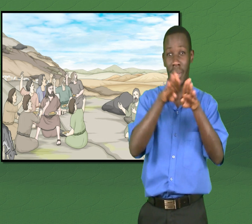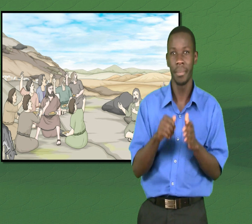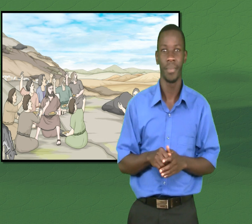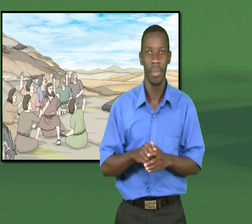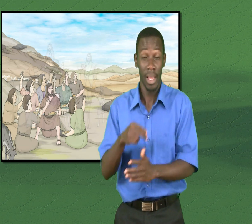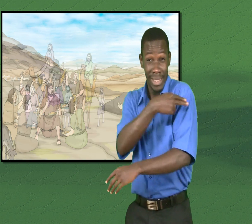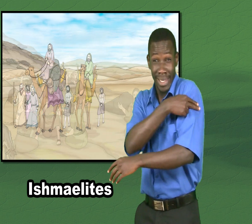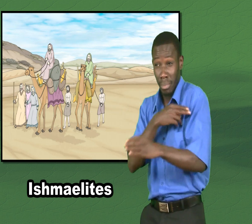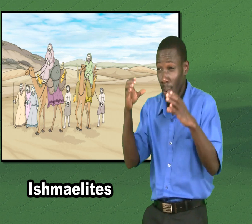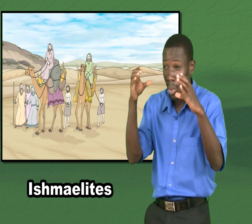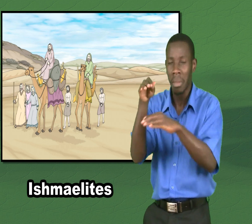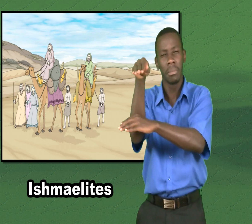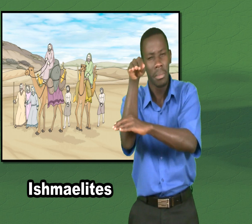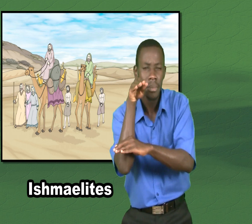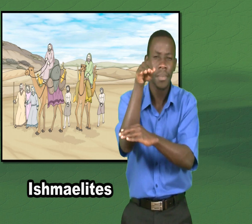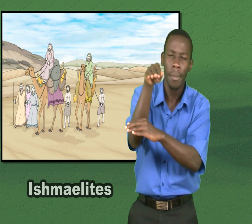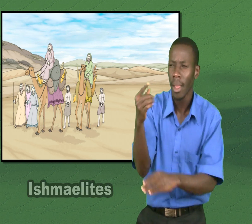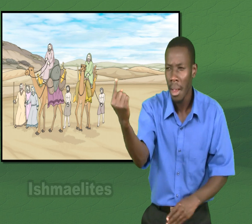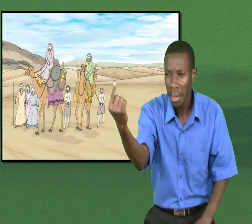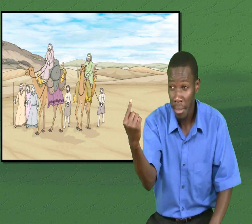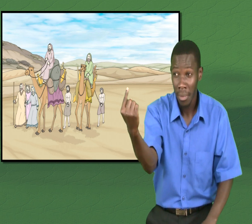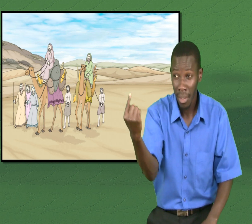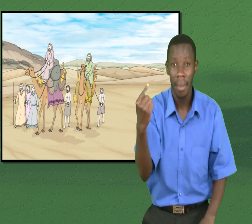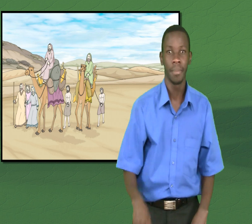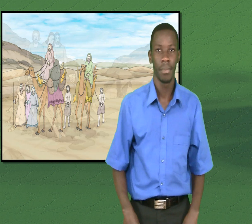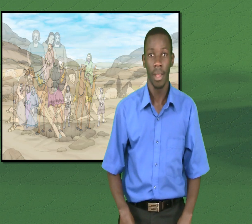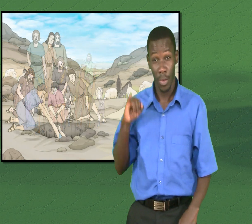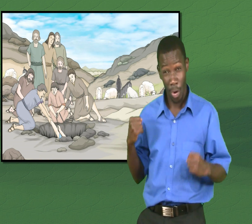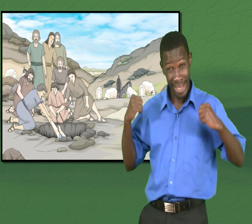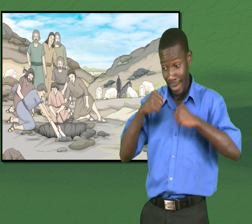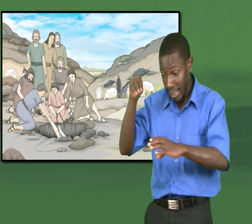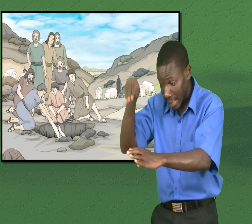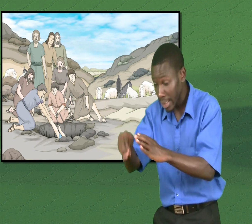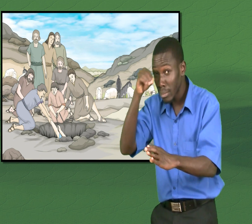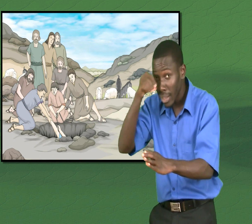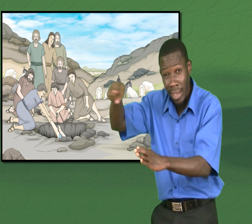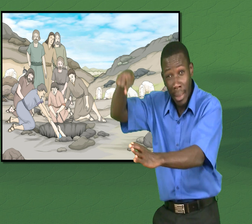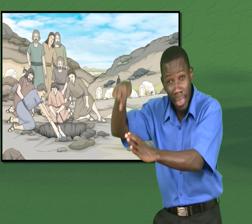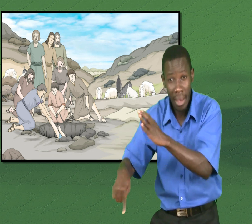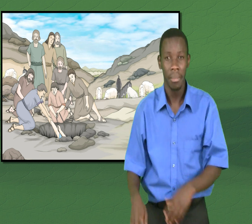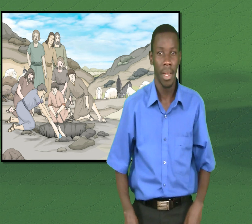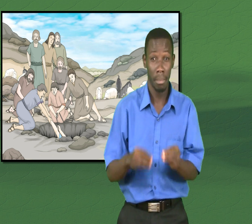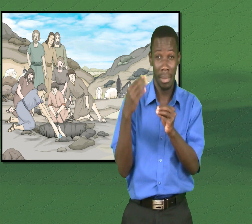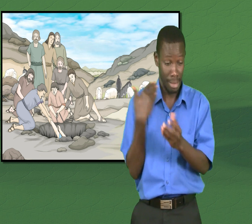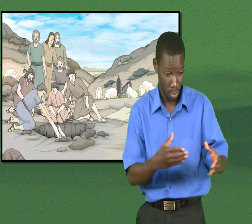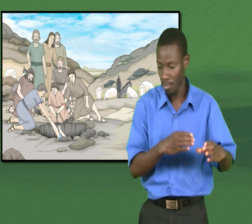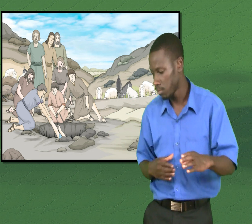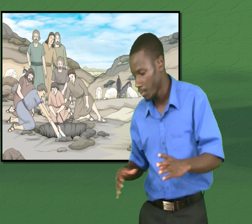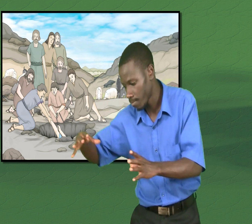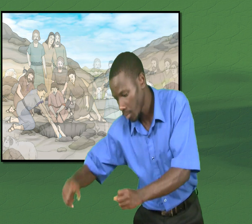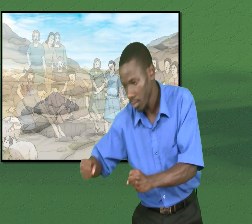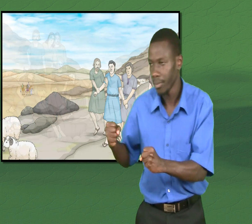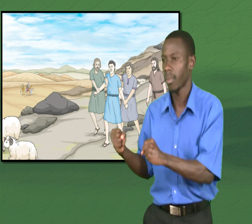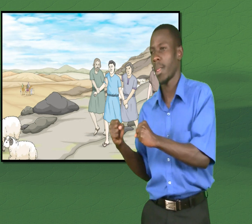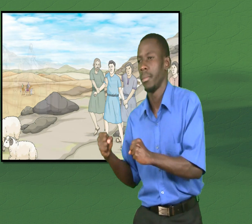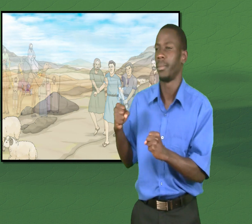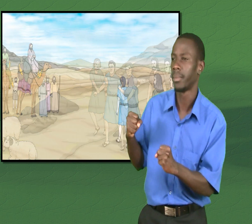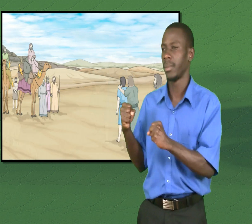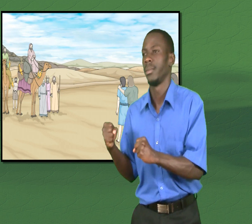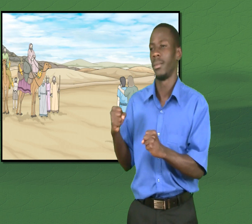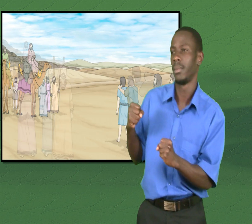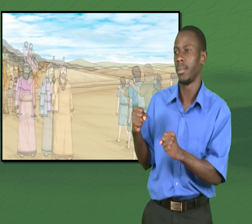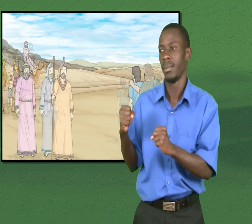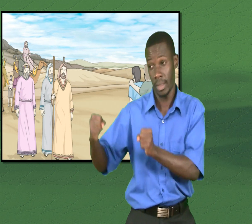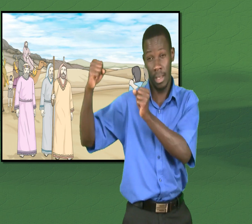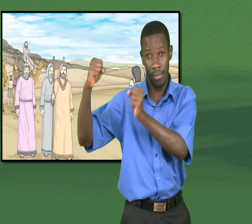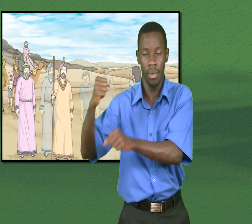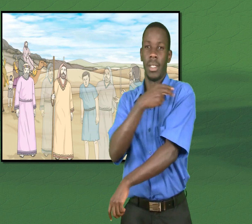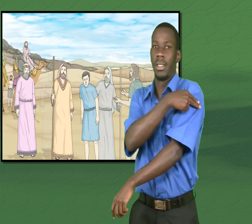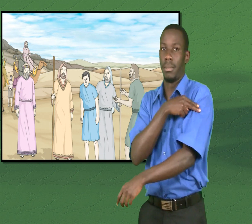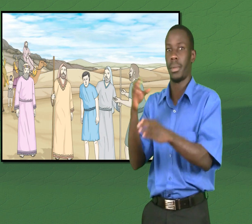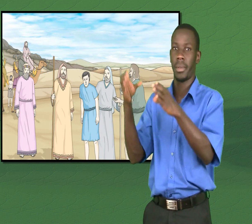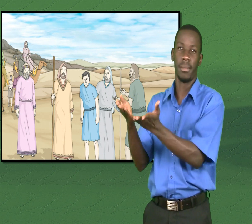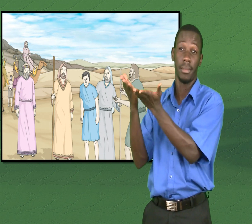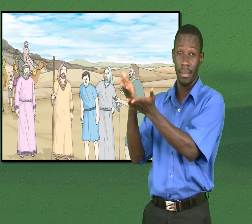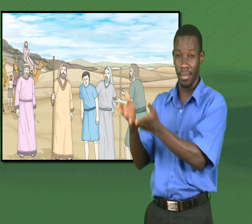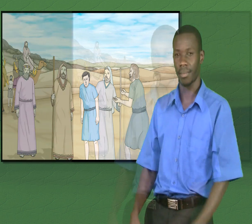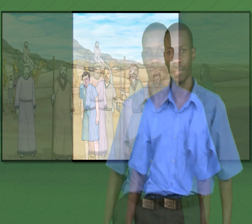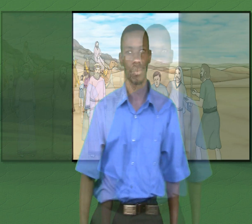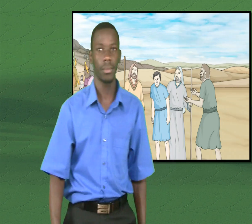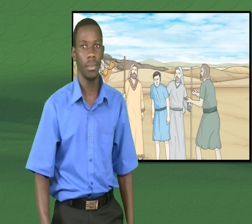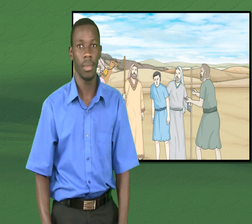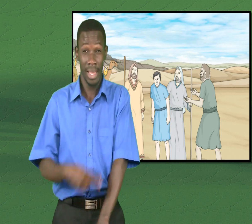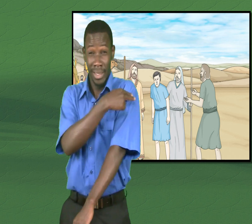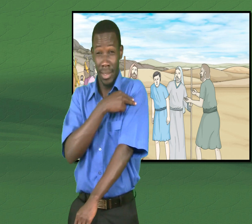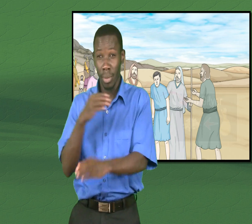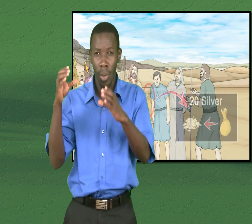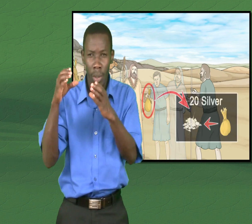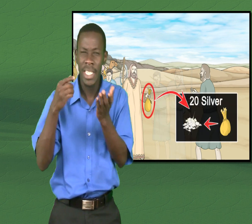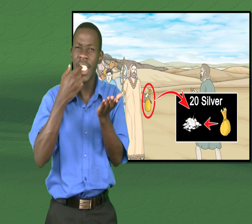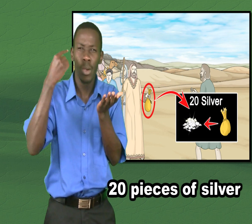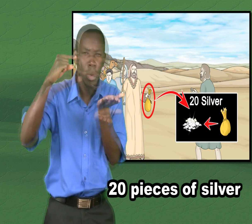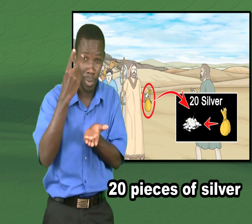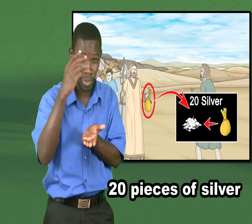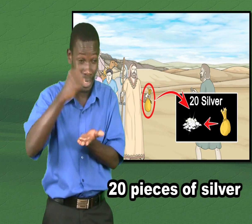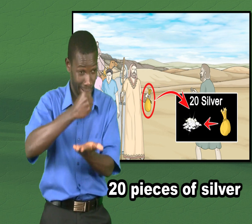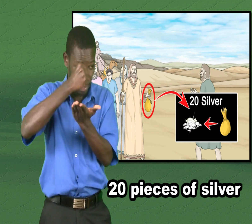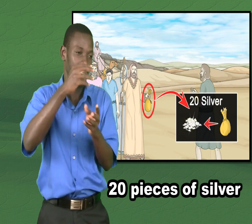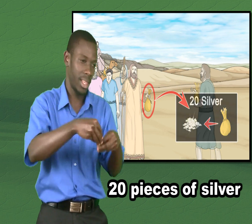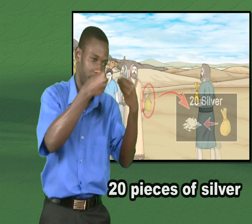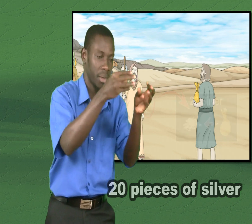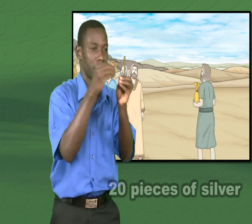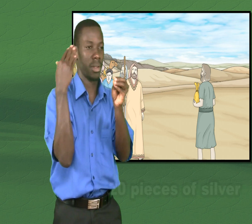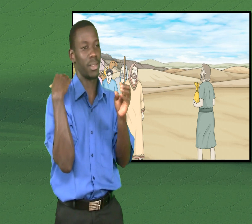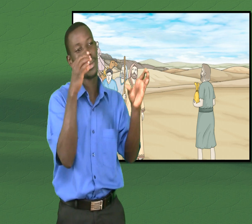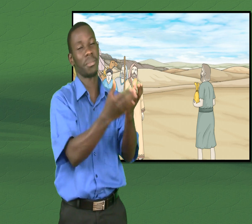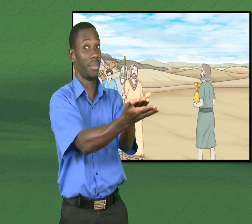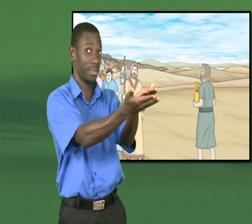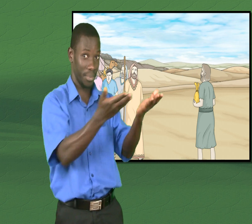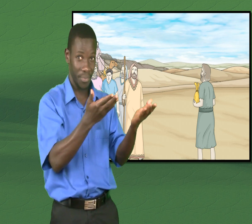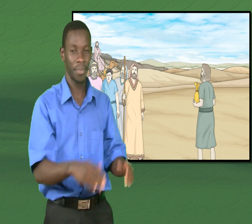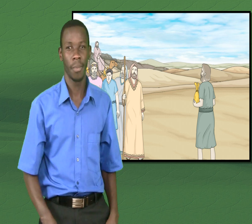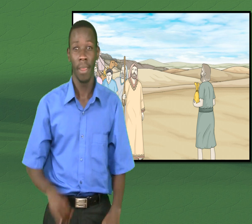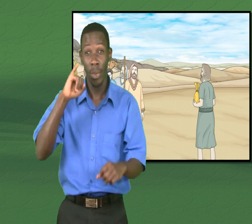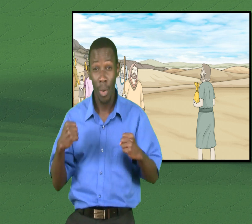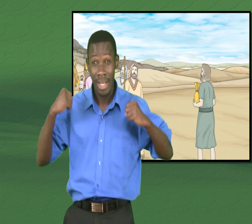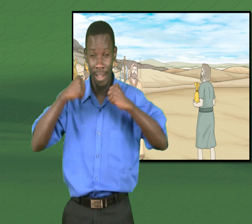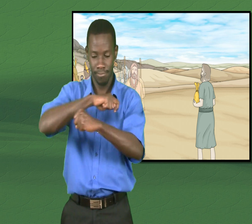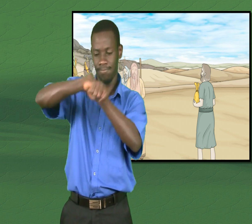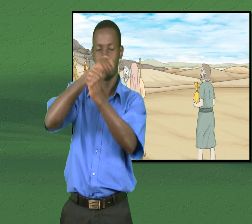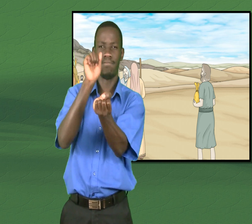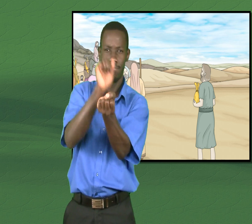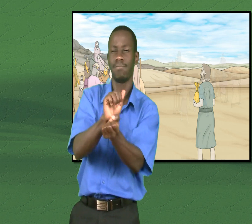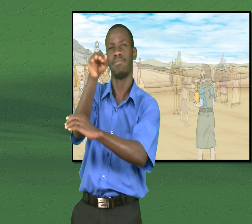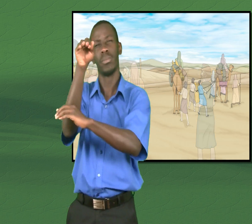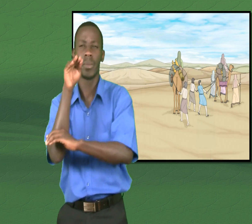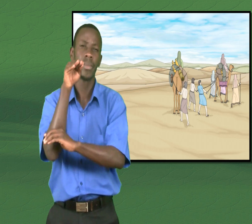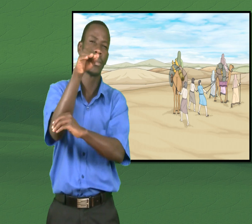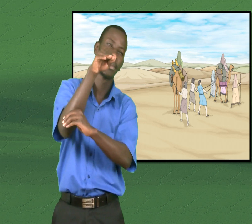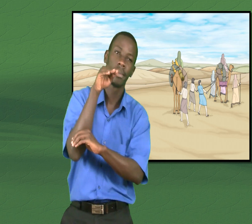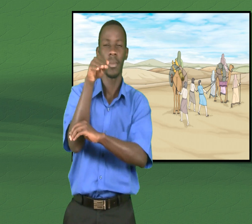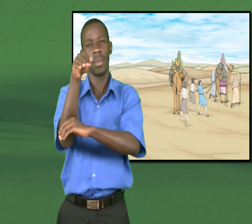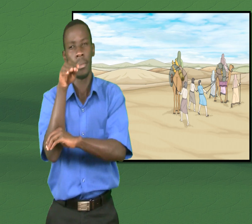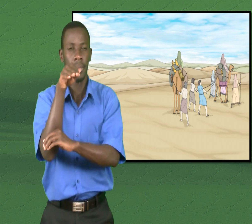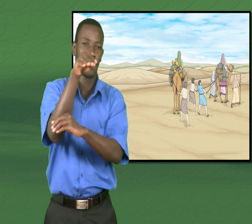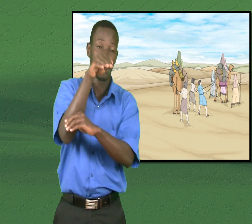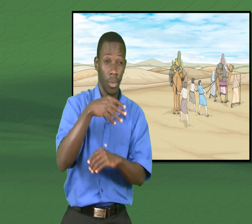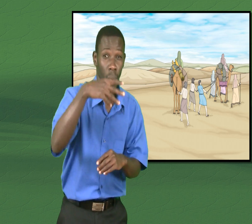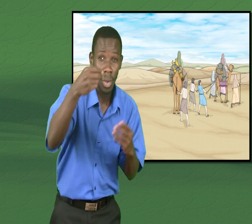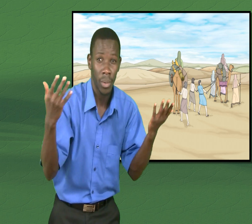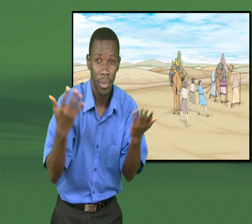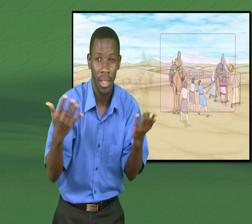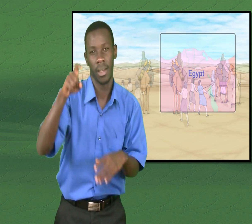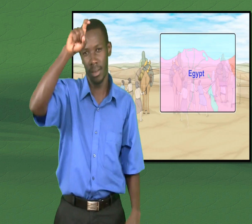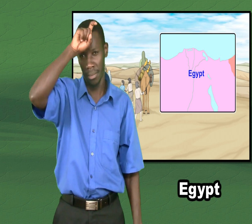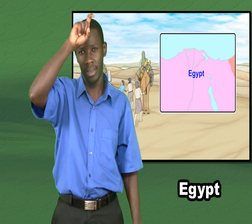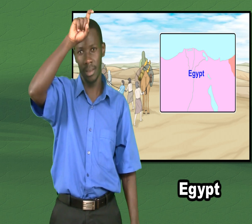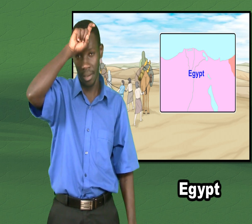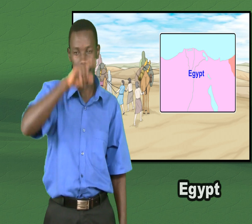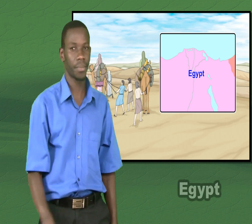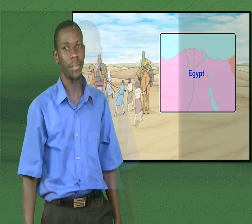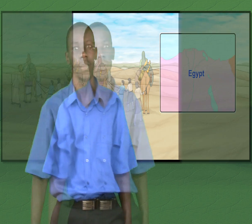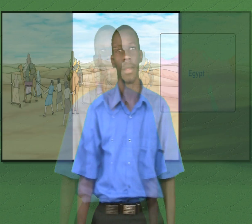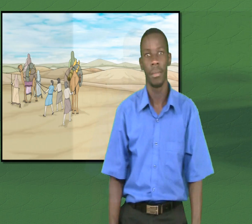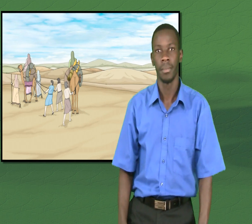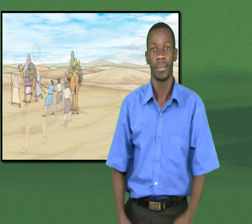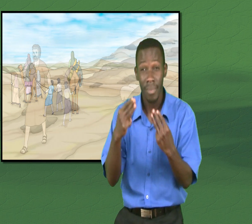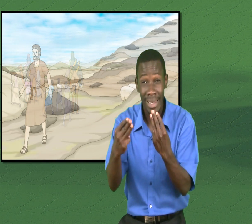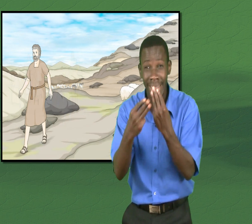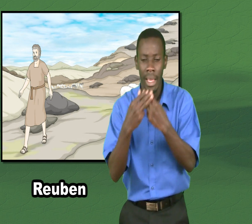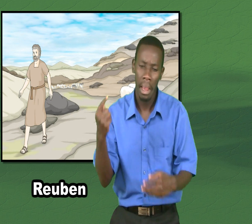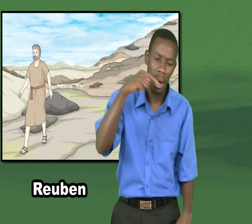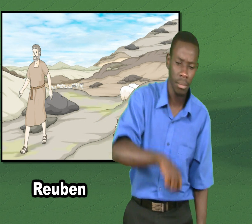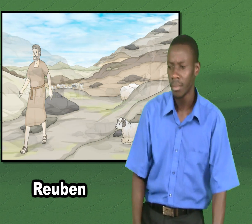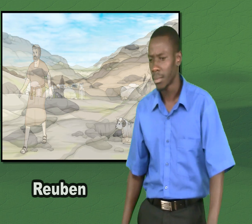So when the Midianite traders passed by, his brothers pulled Joseph out of the pit and sold him for twenty shekels of silver to the Ishmaelites, who took him to Egypt.